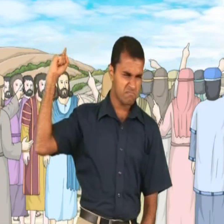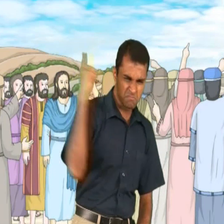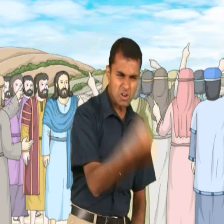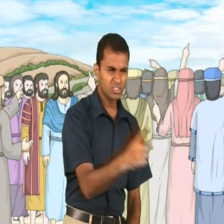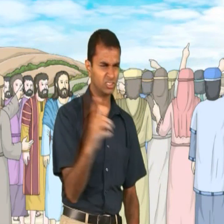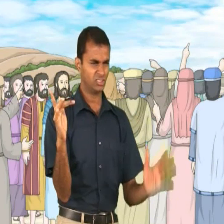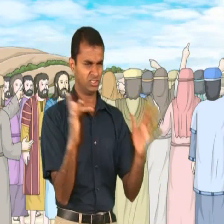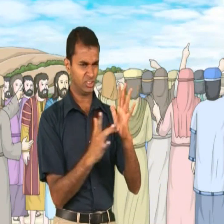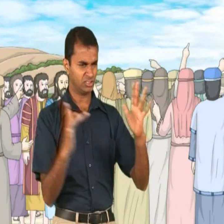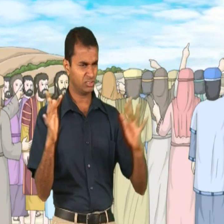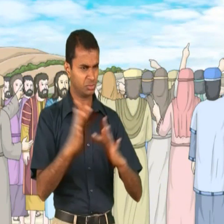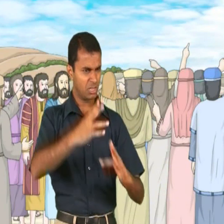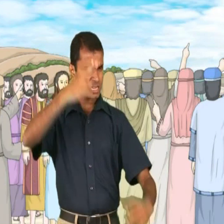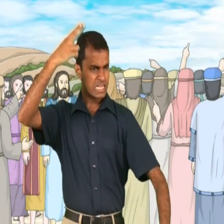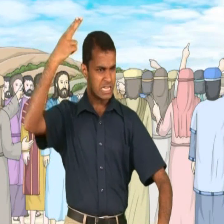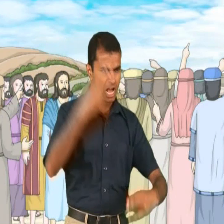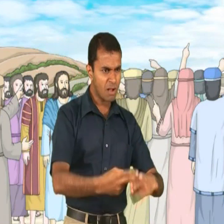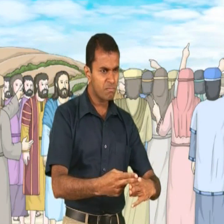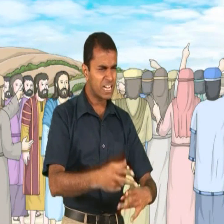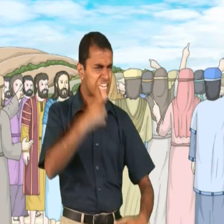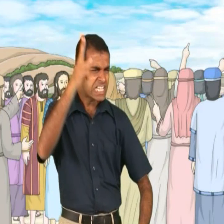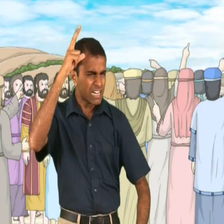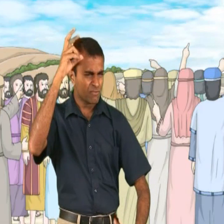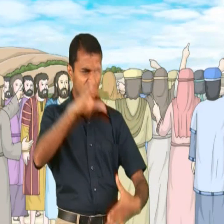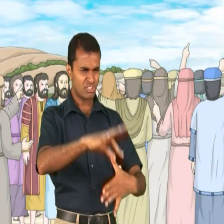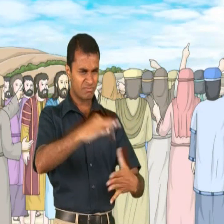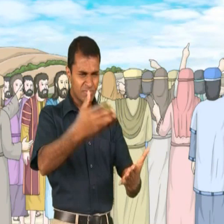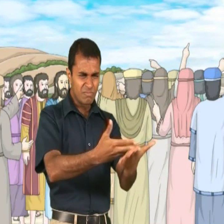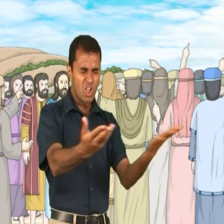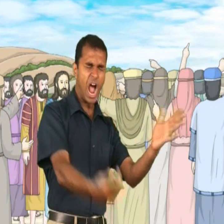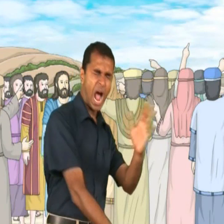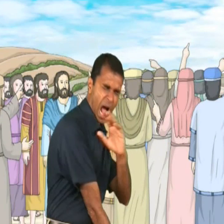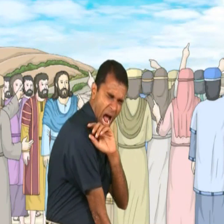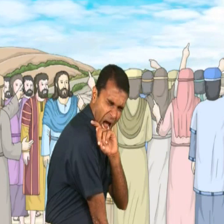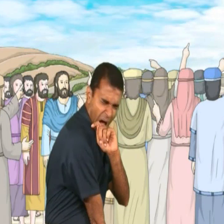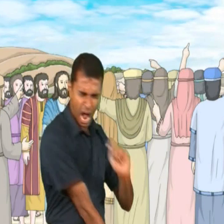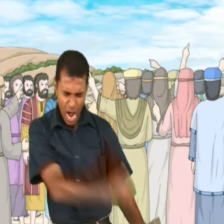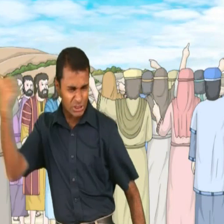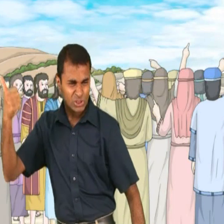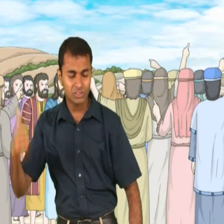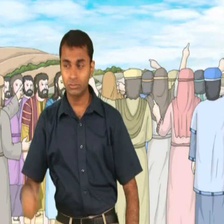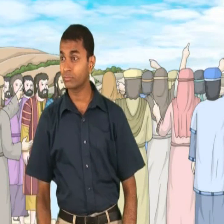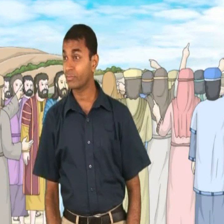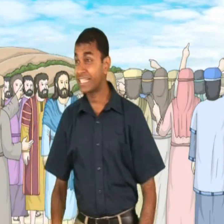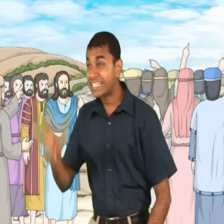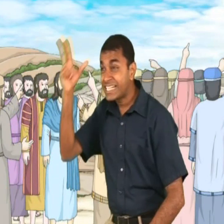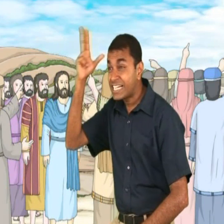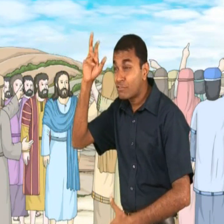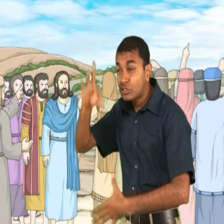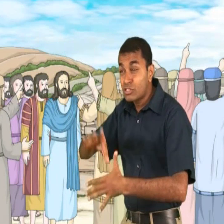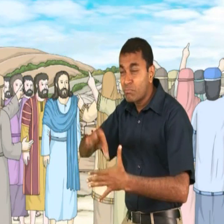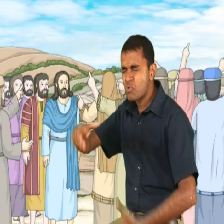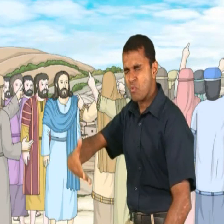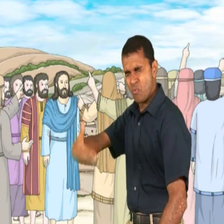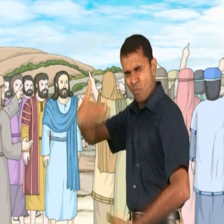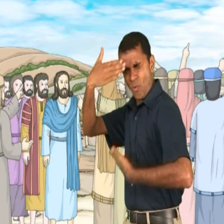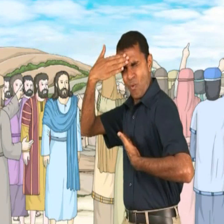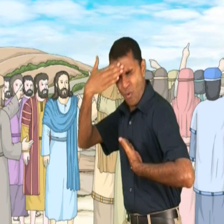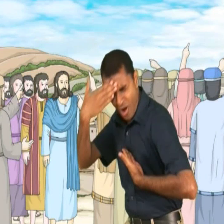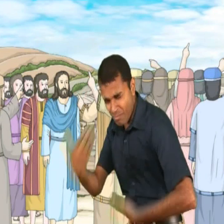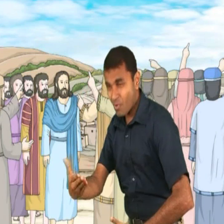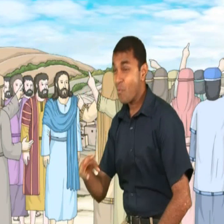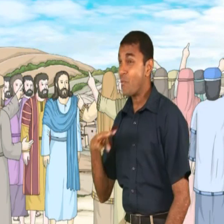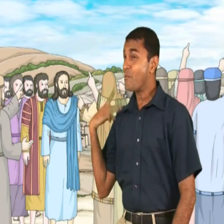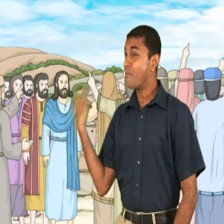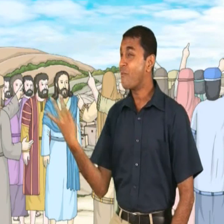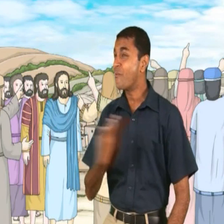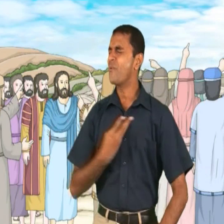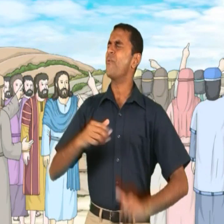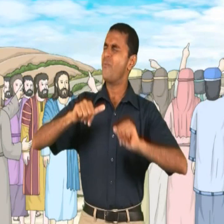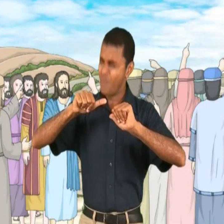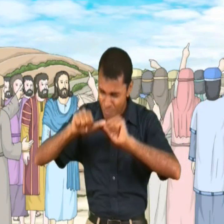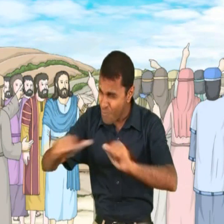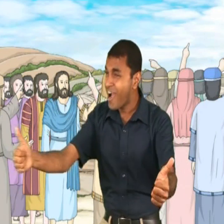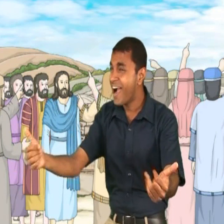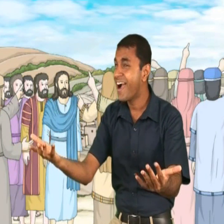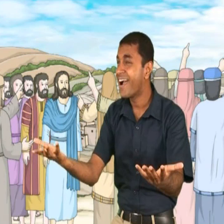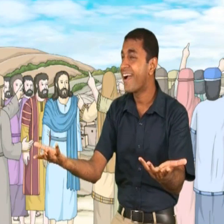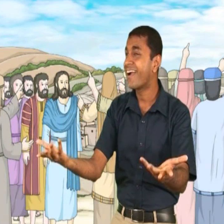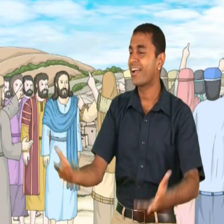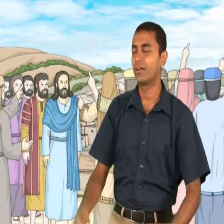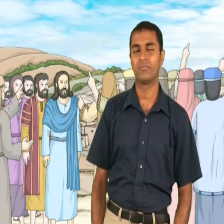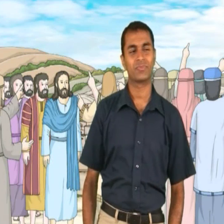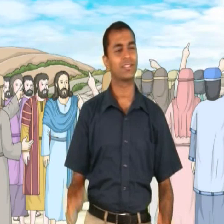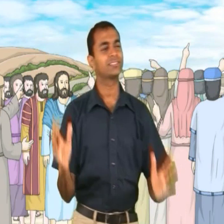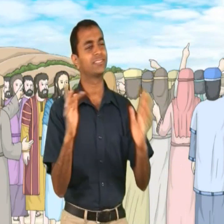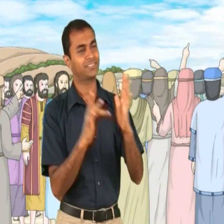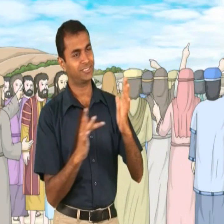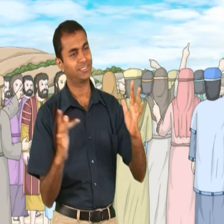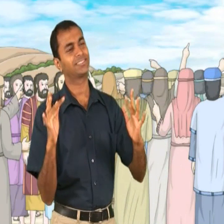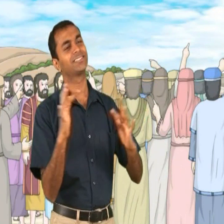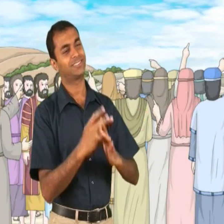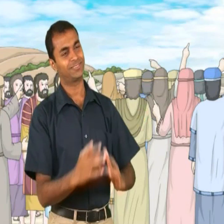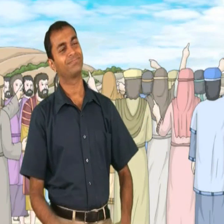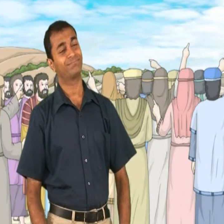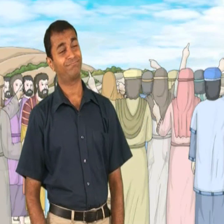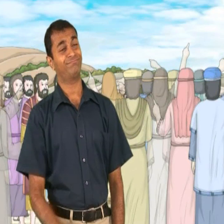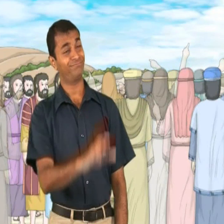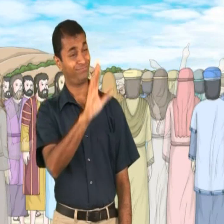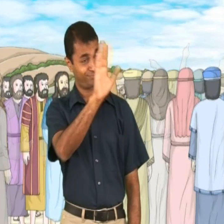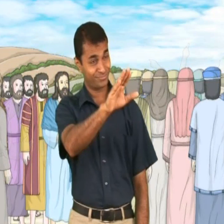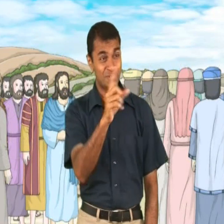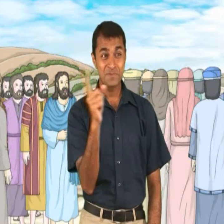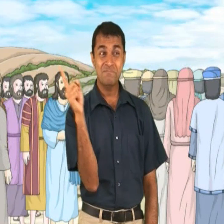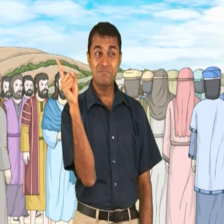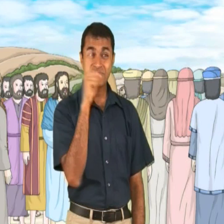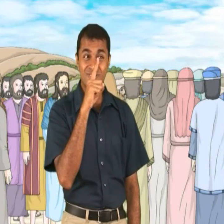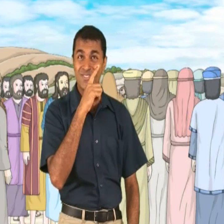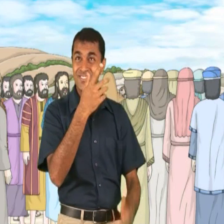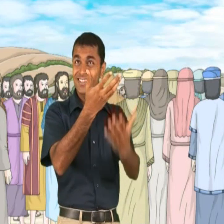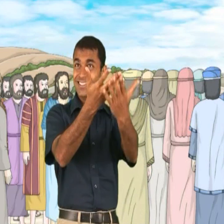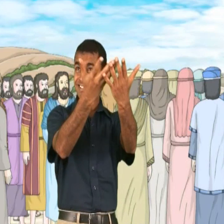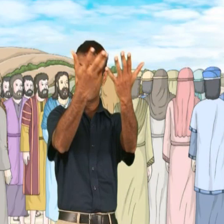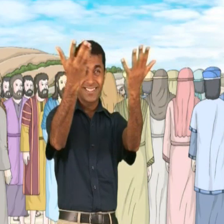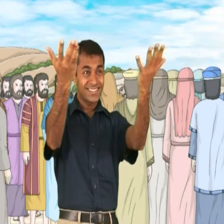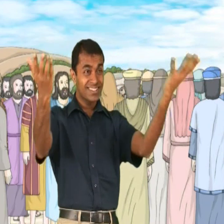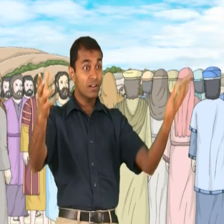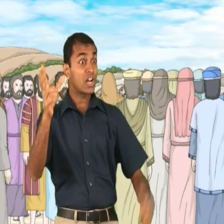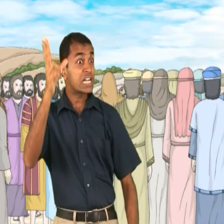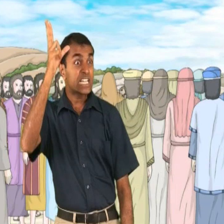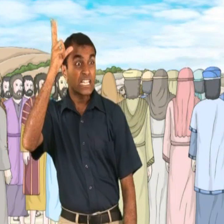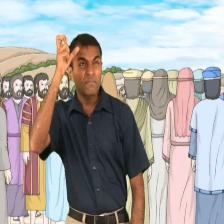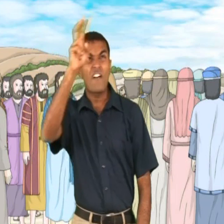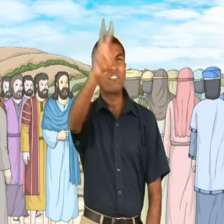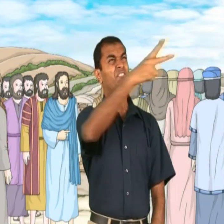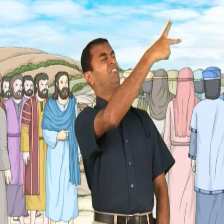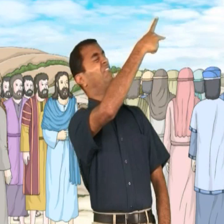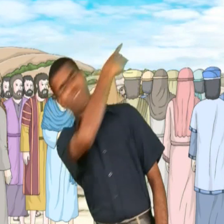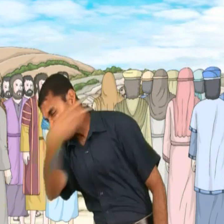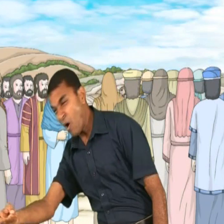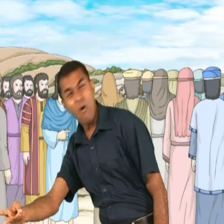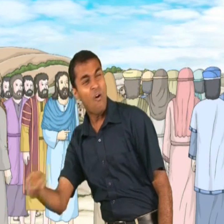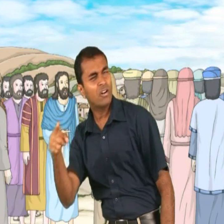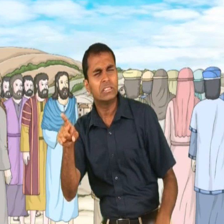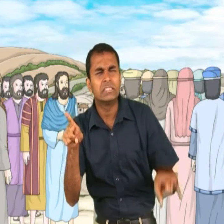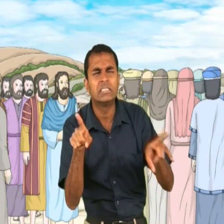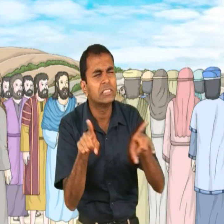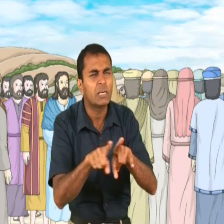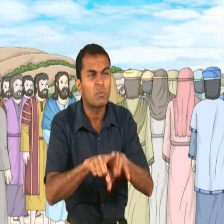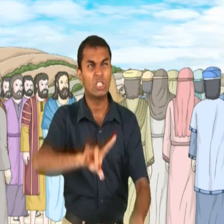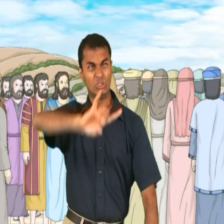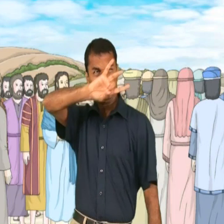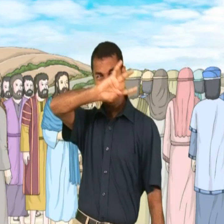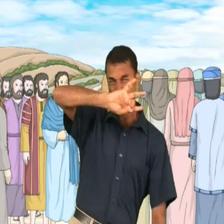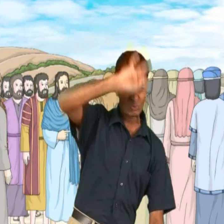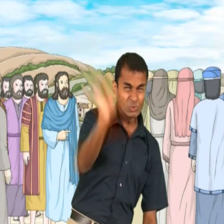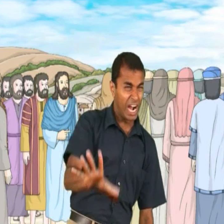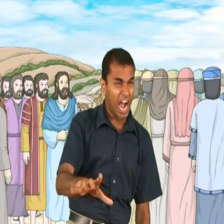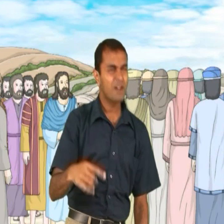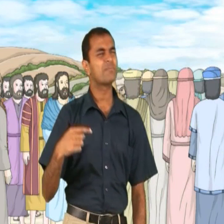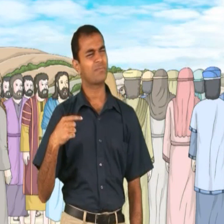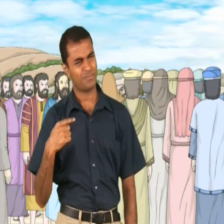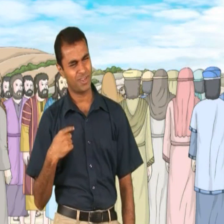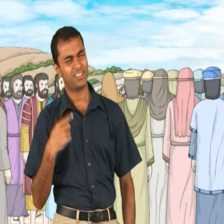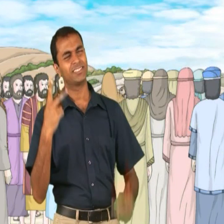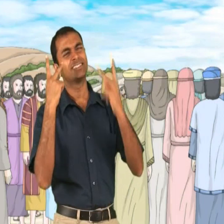So He told them, “I saw Satan fall like lightning from heaven.